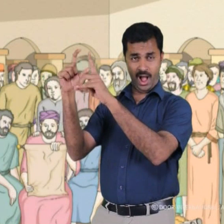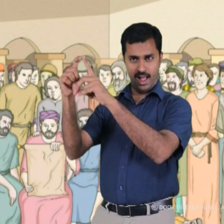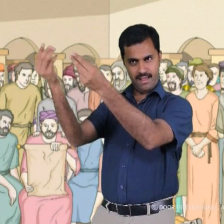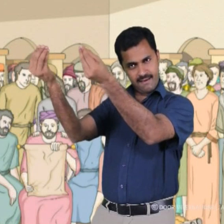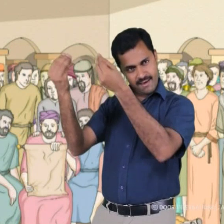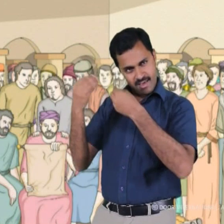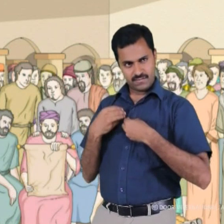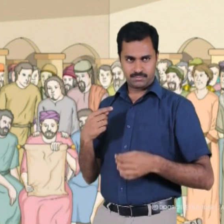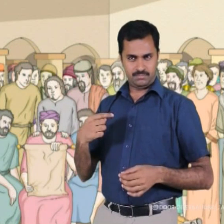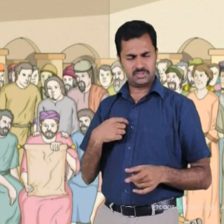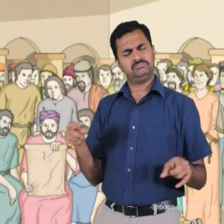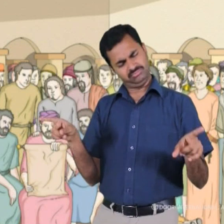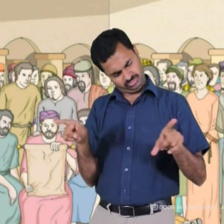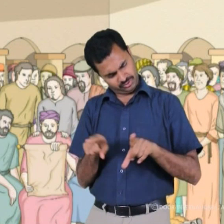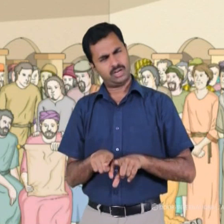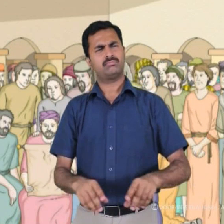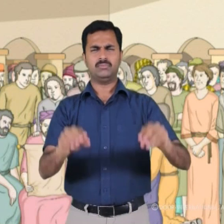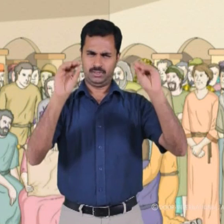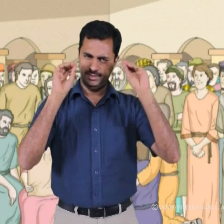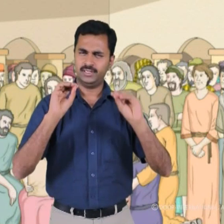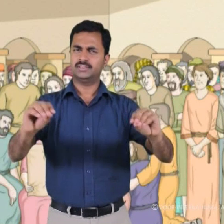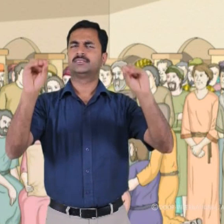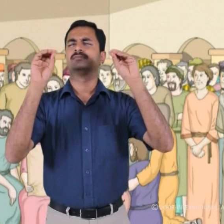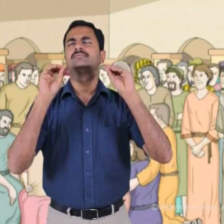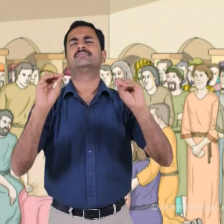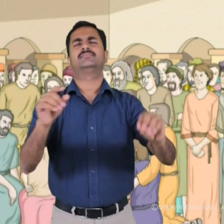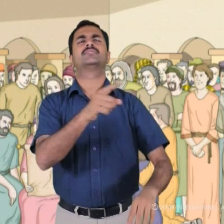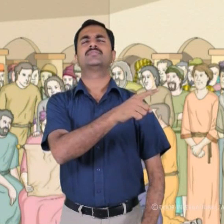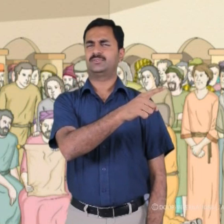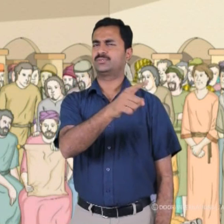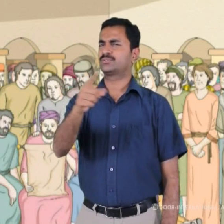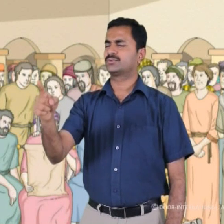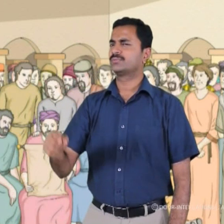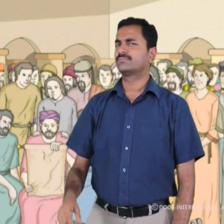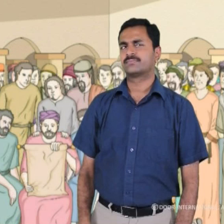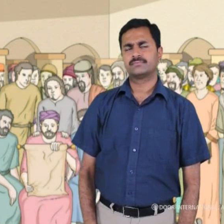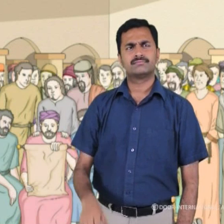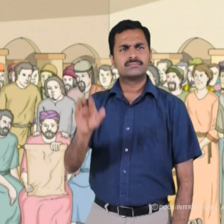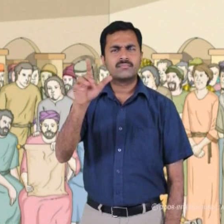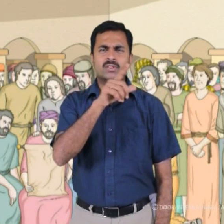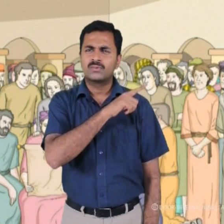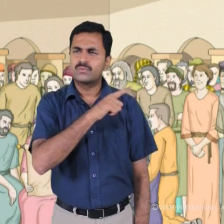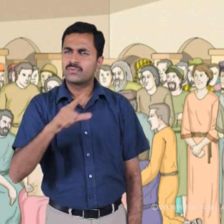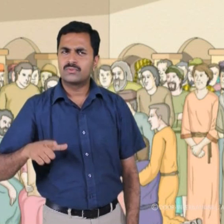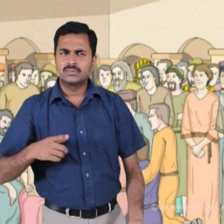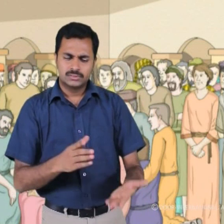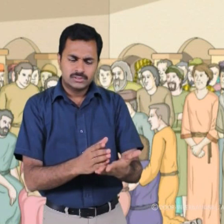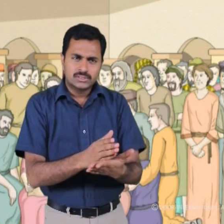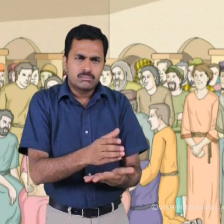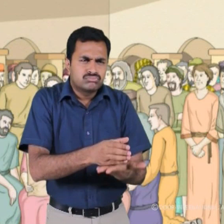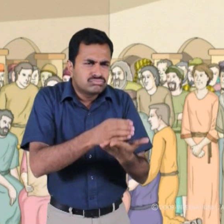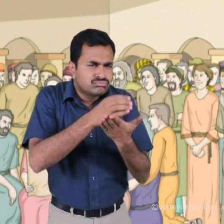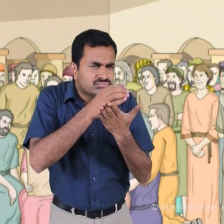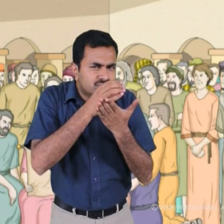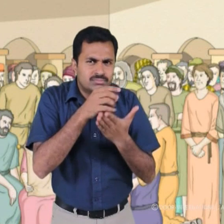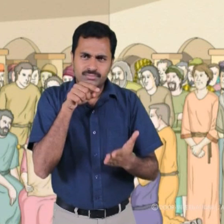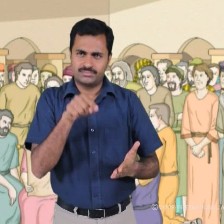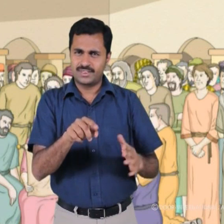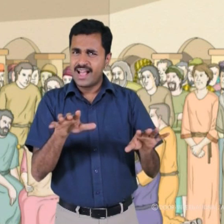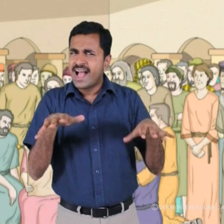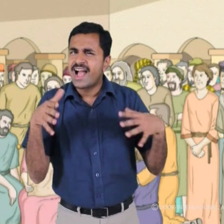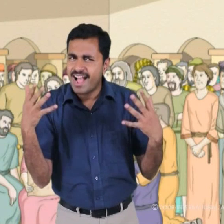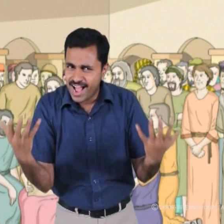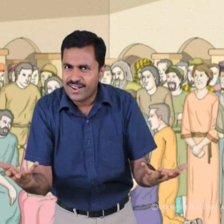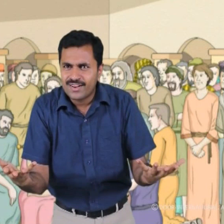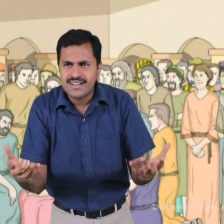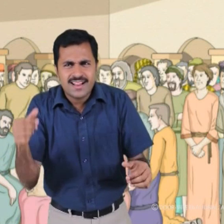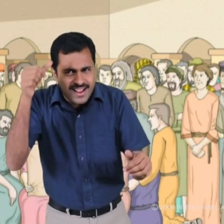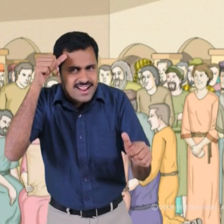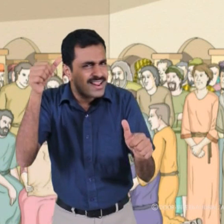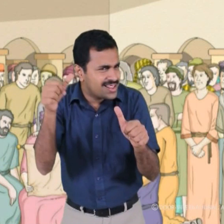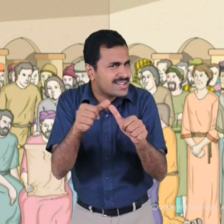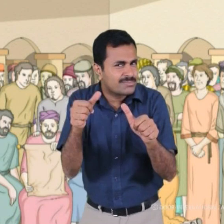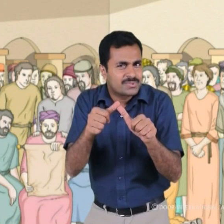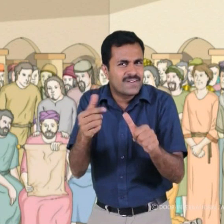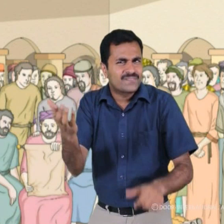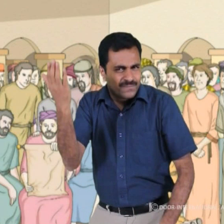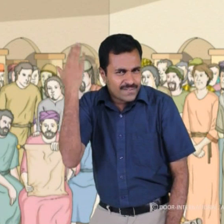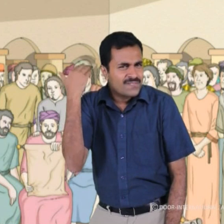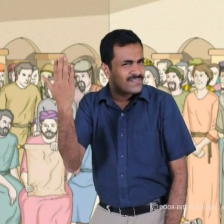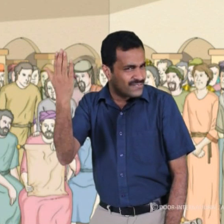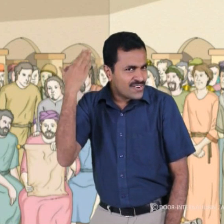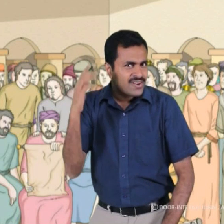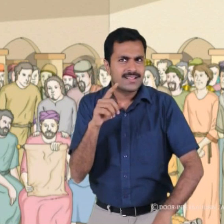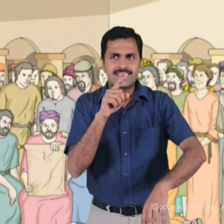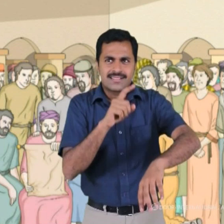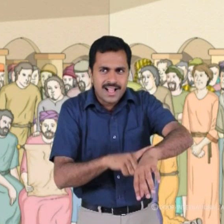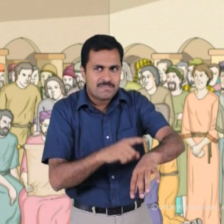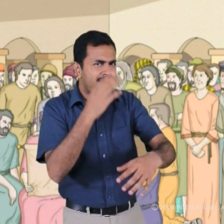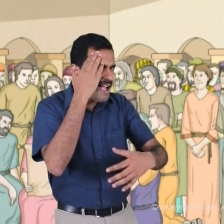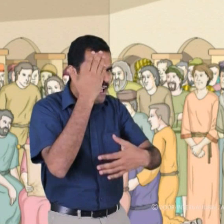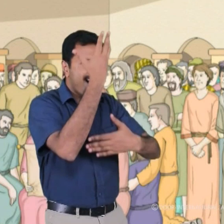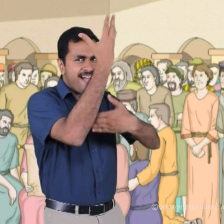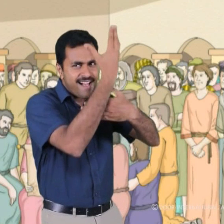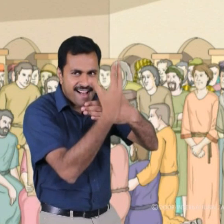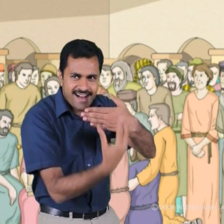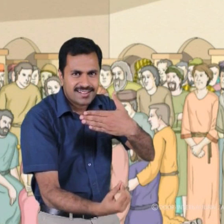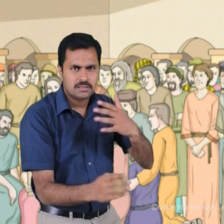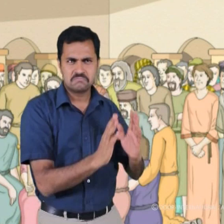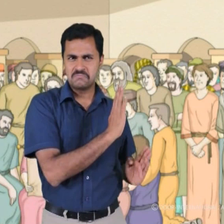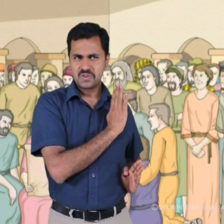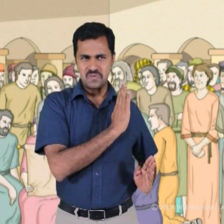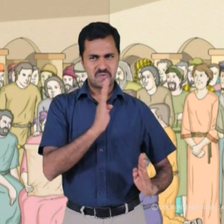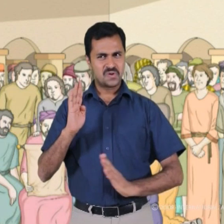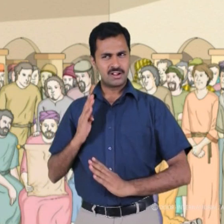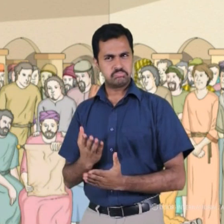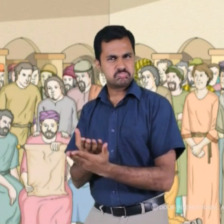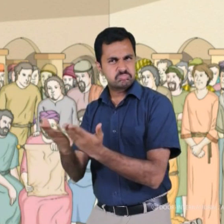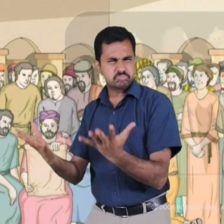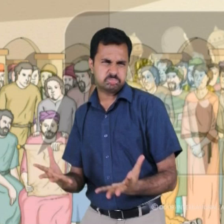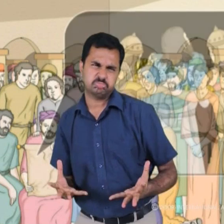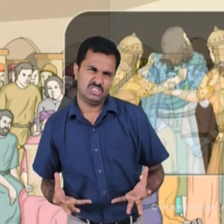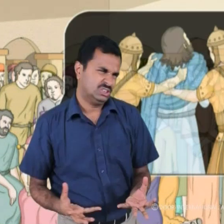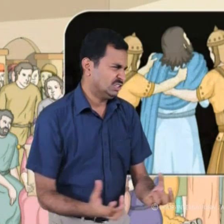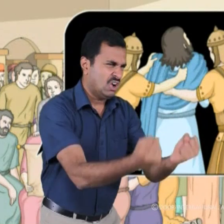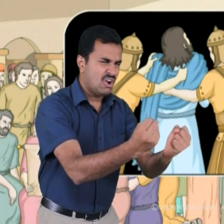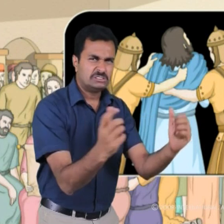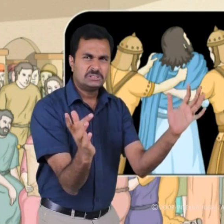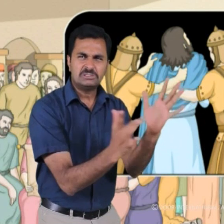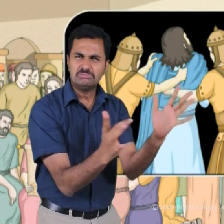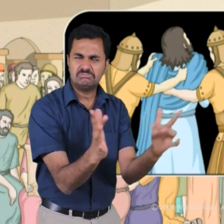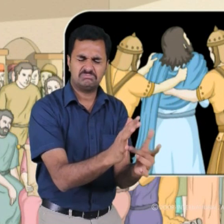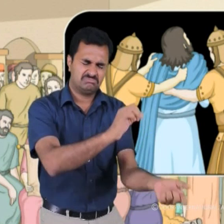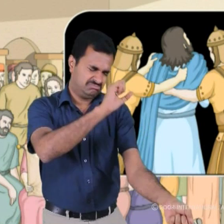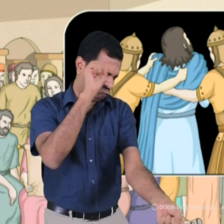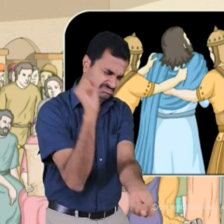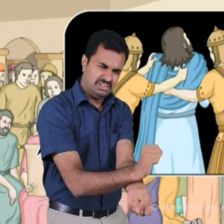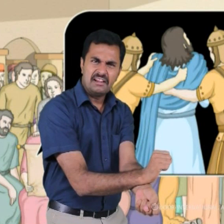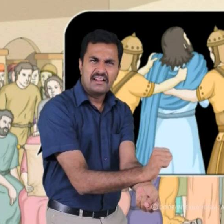No, I will not!